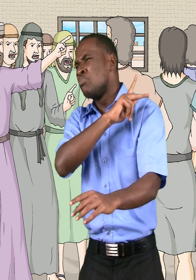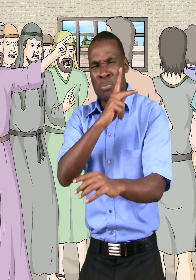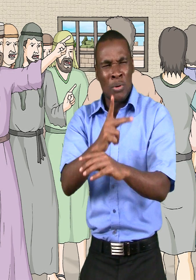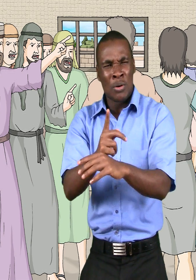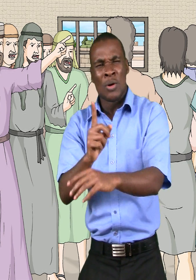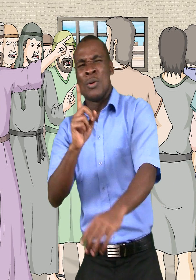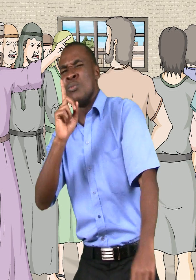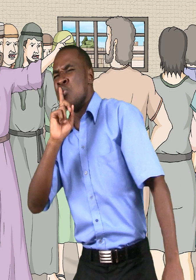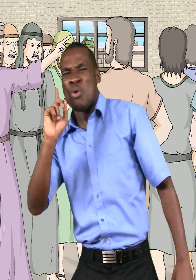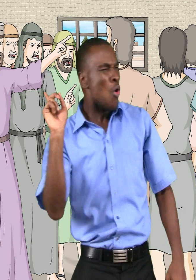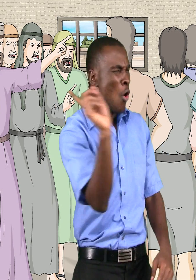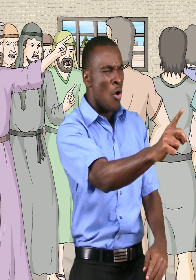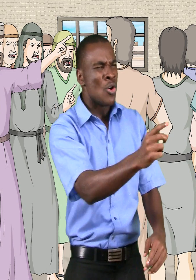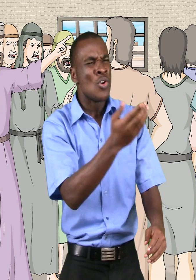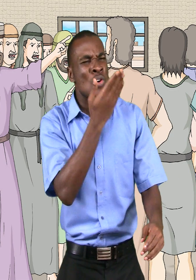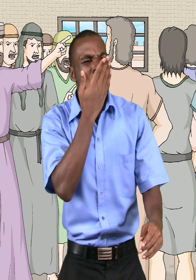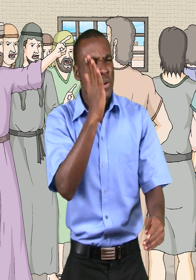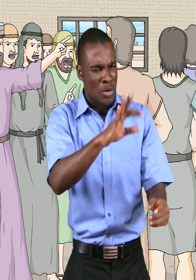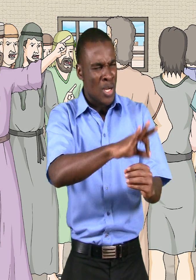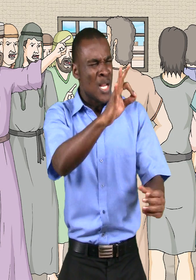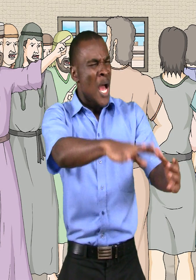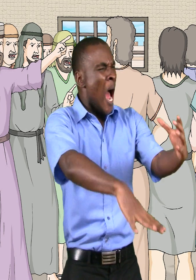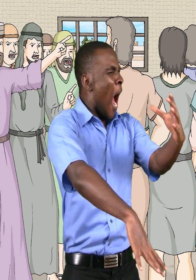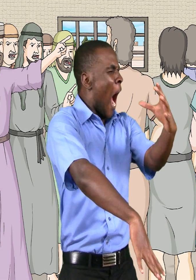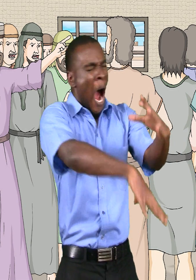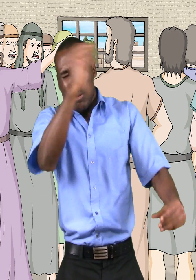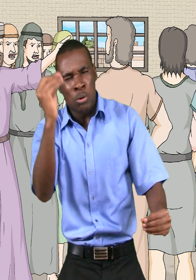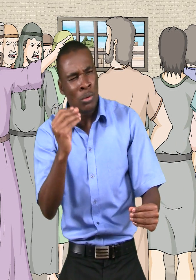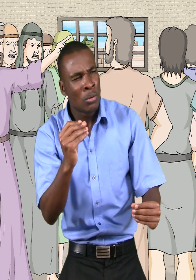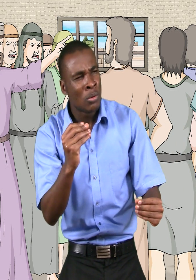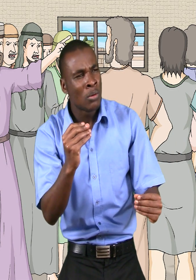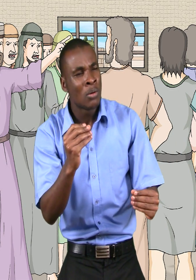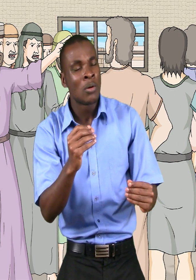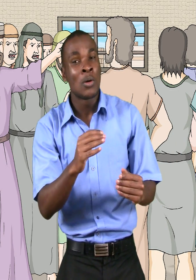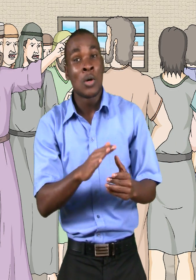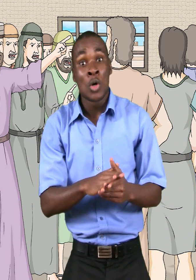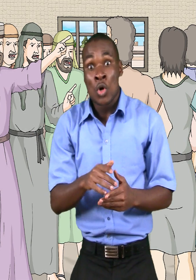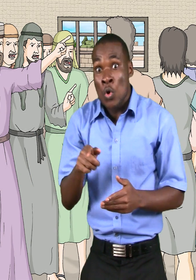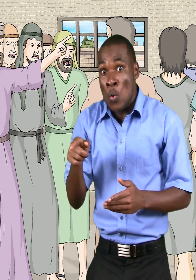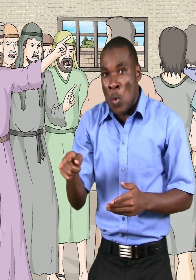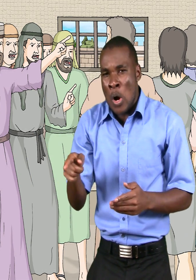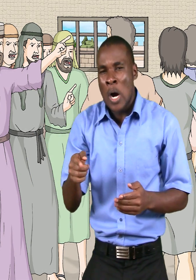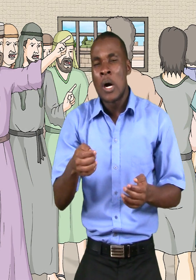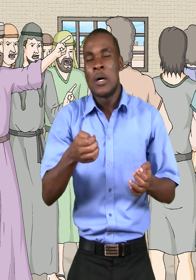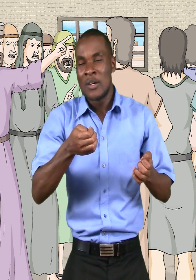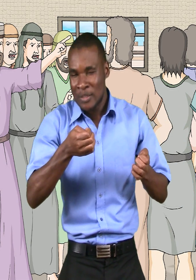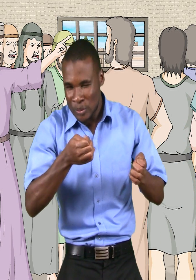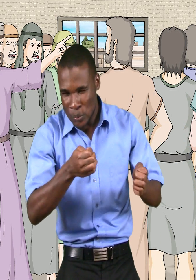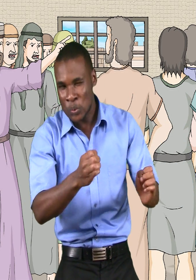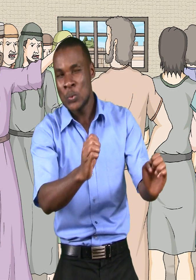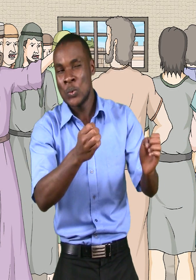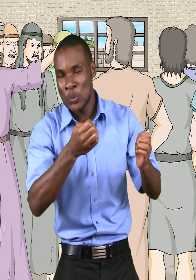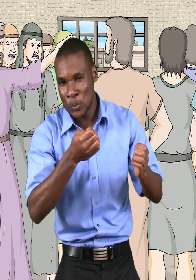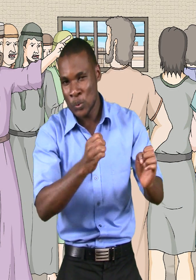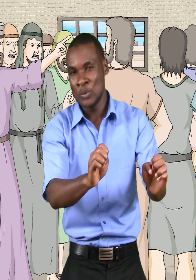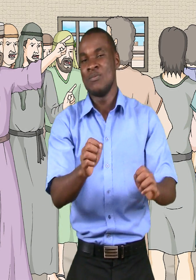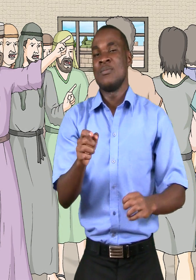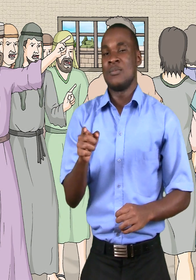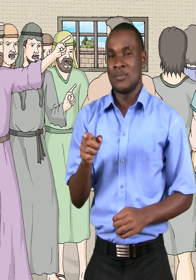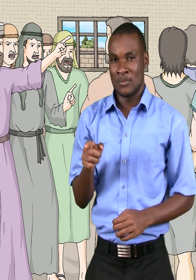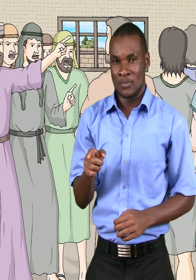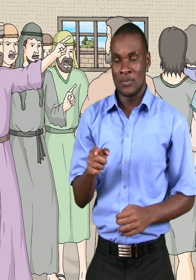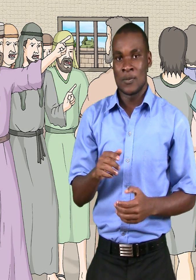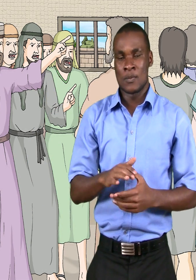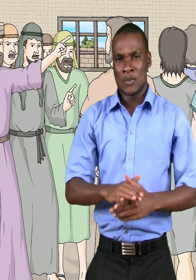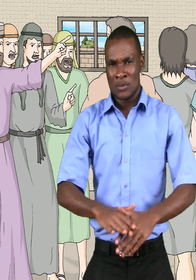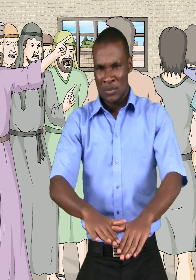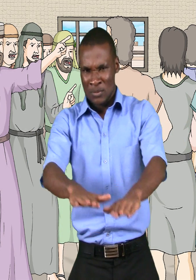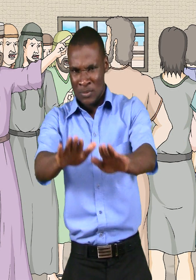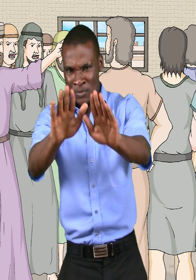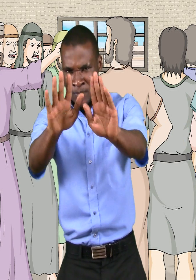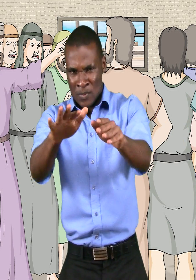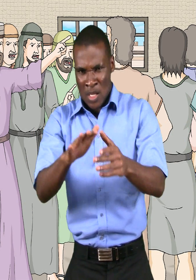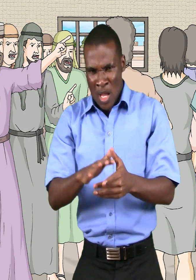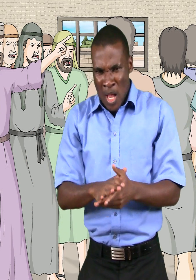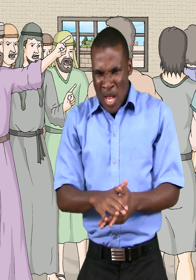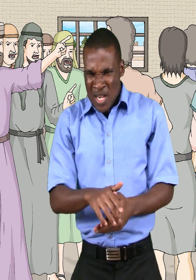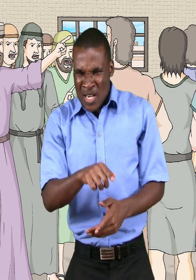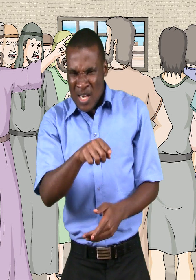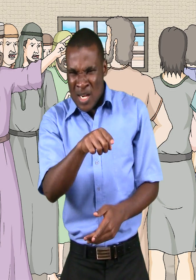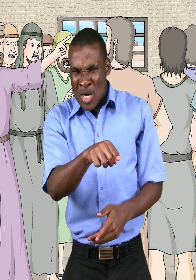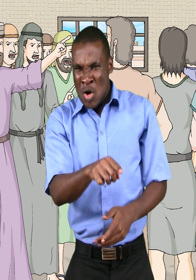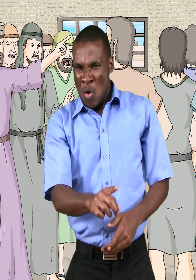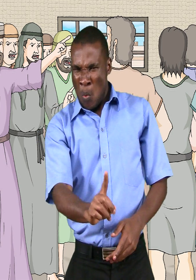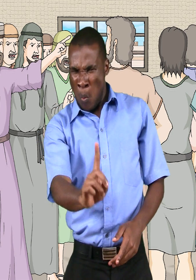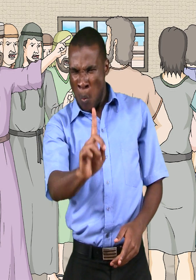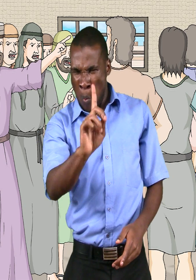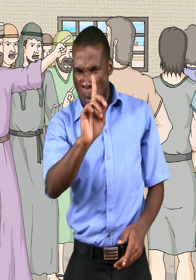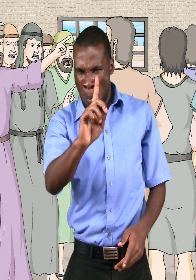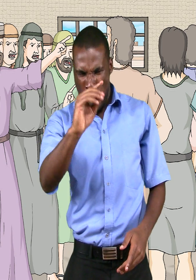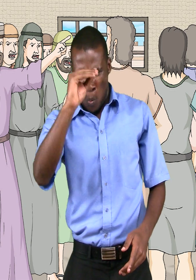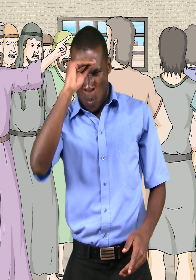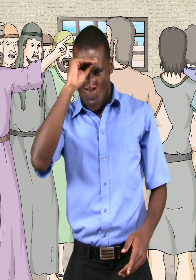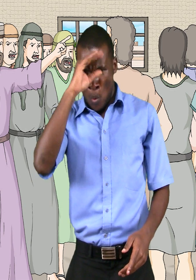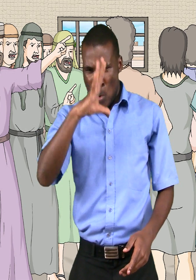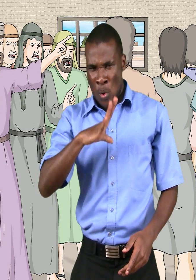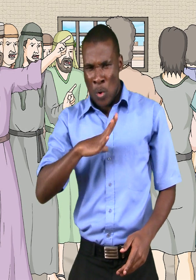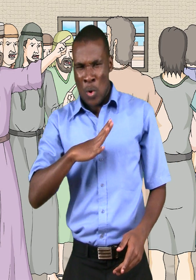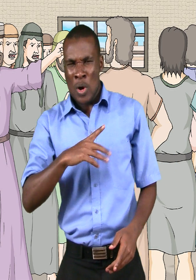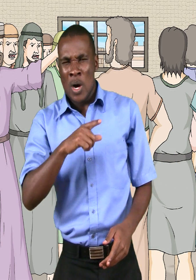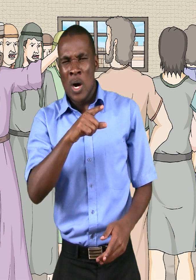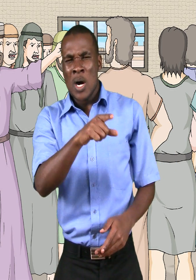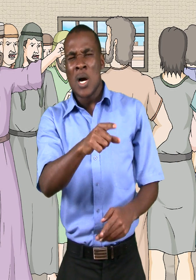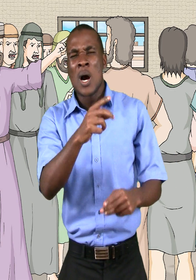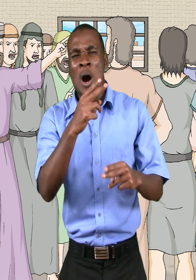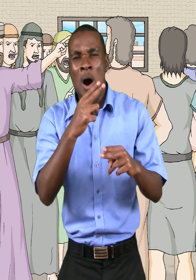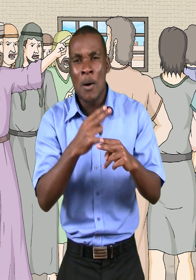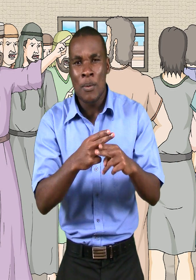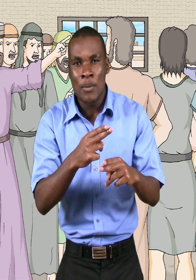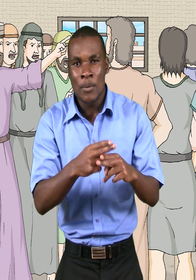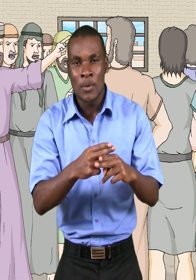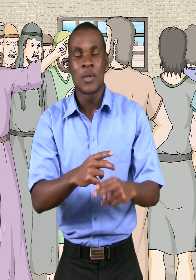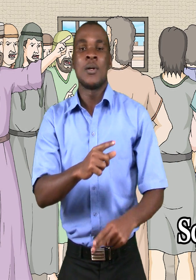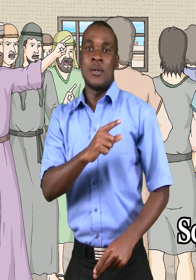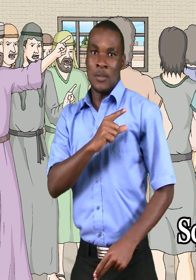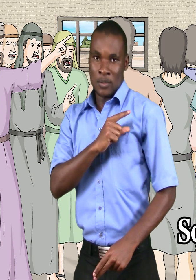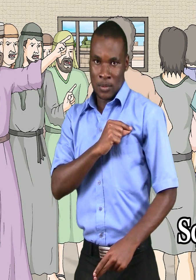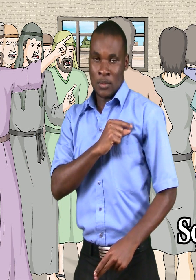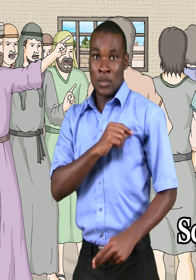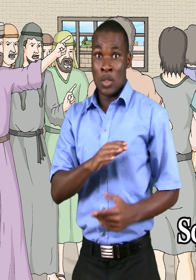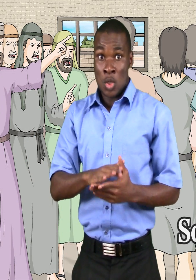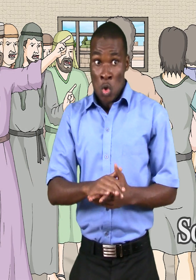They would say, “I bind you by Jesus, whom Paul proclaims.”